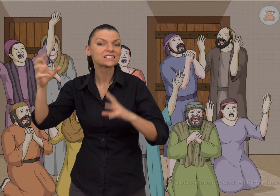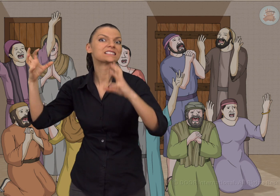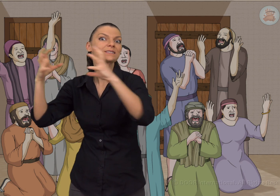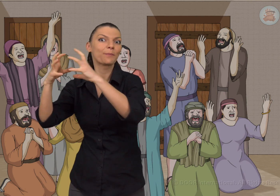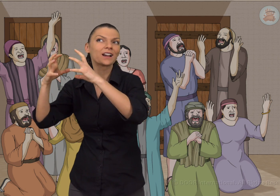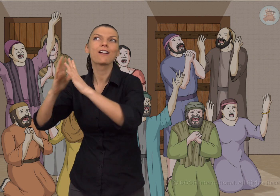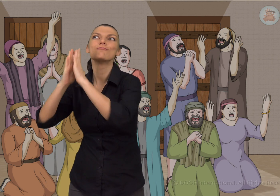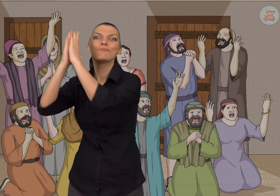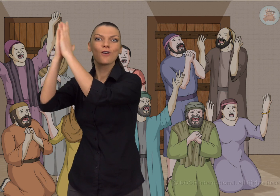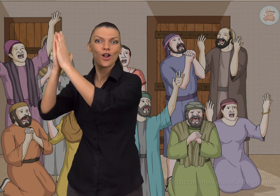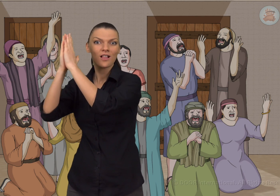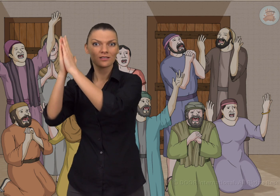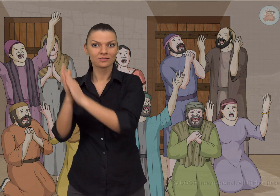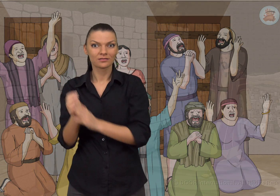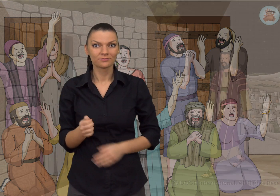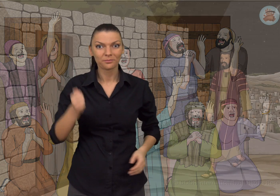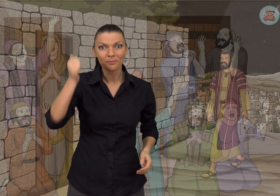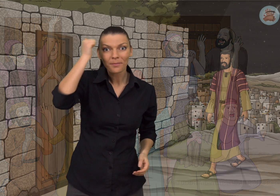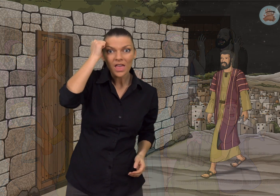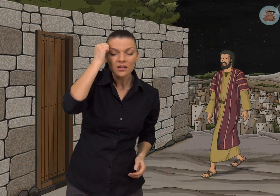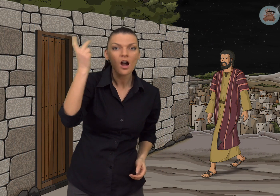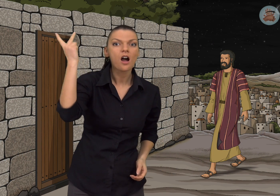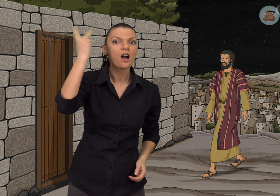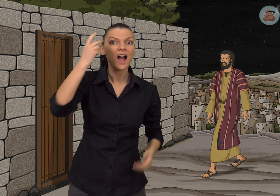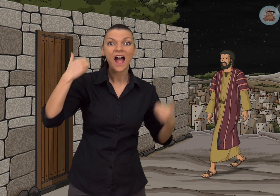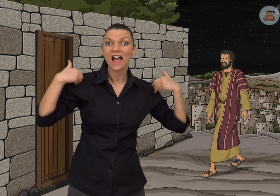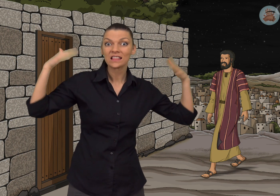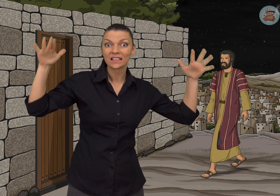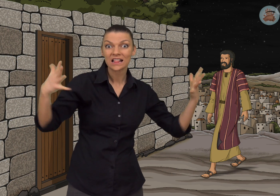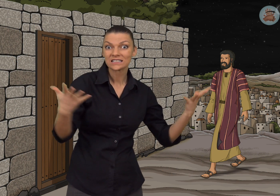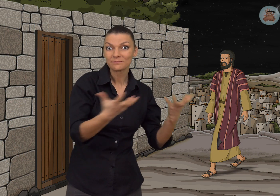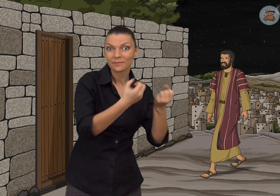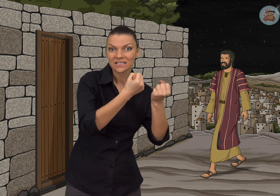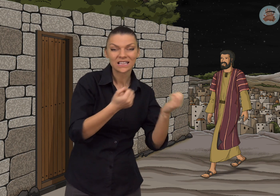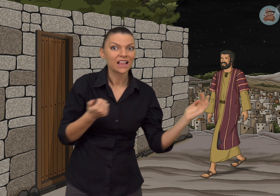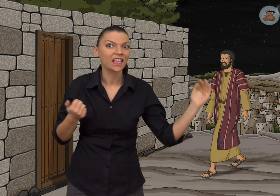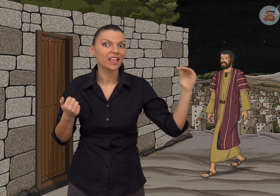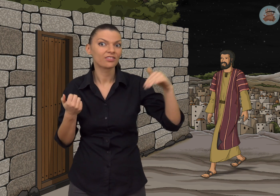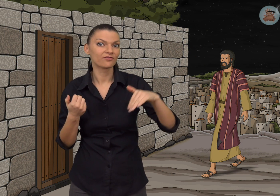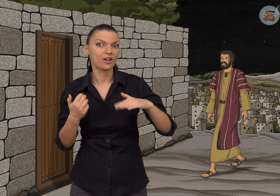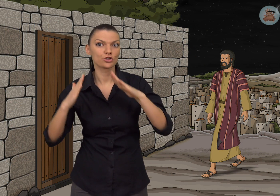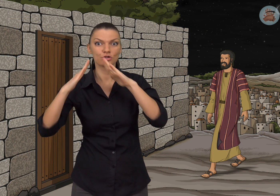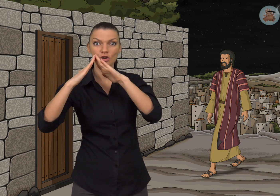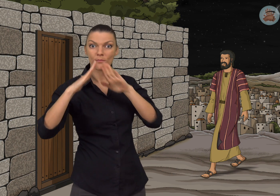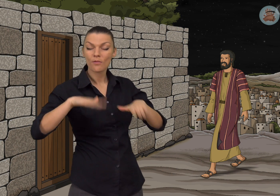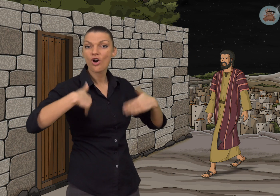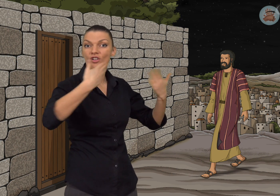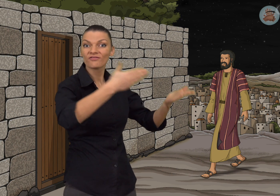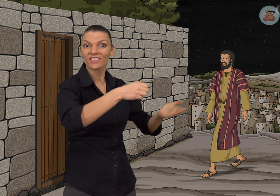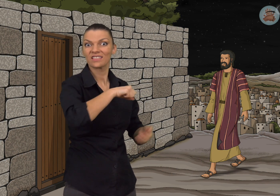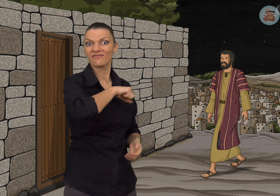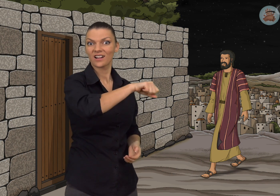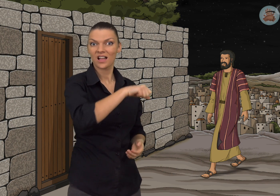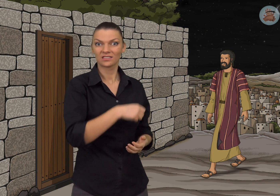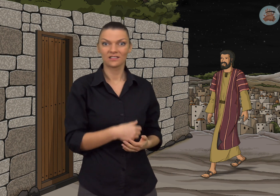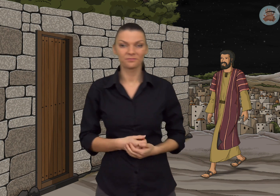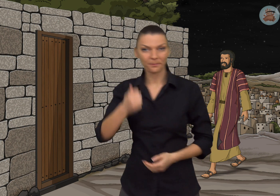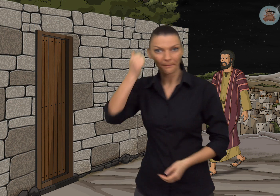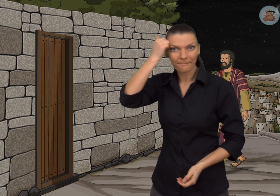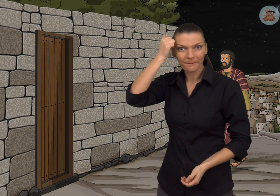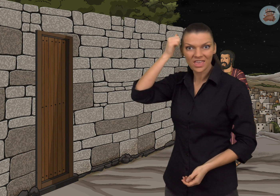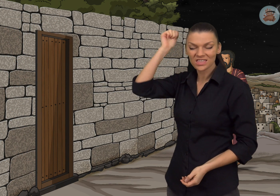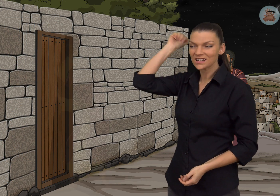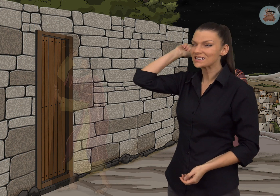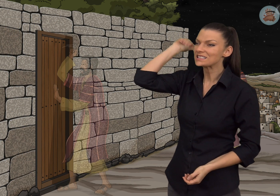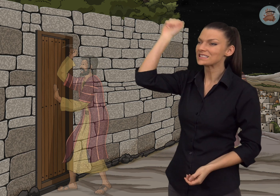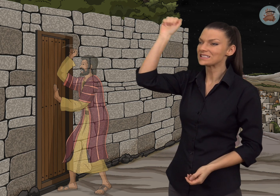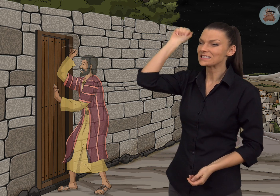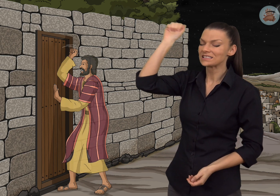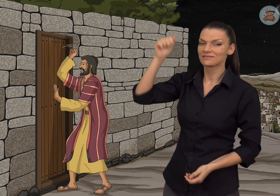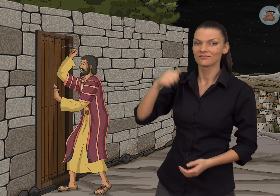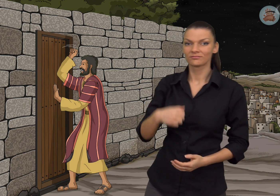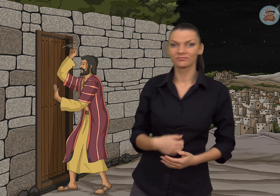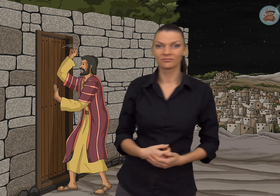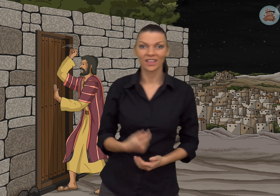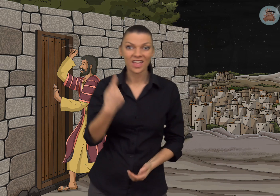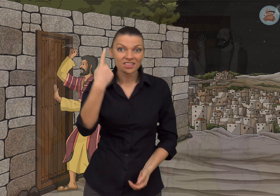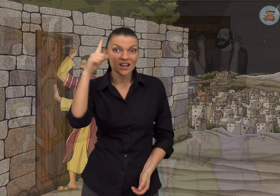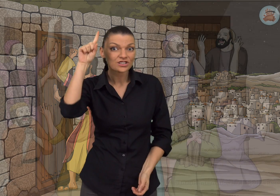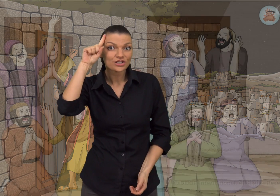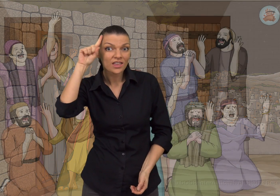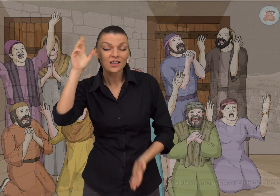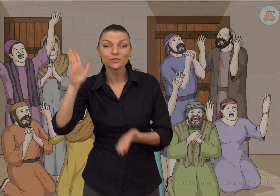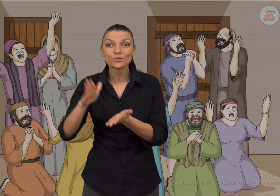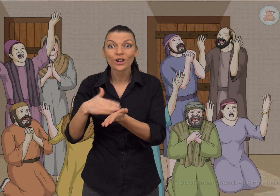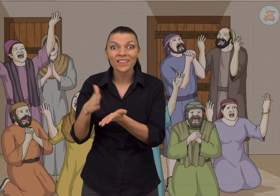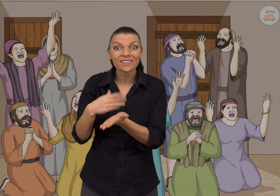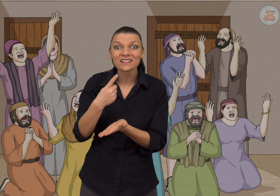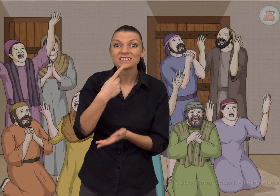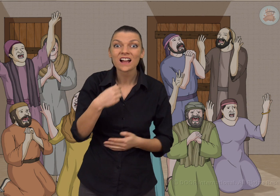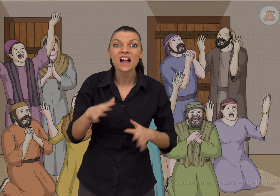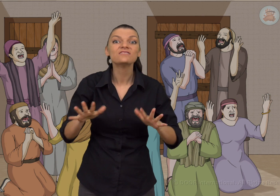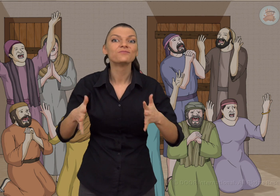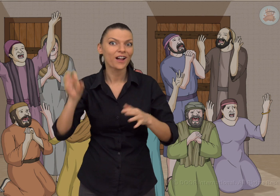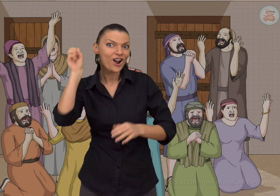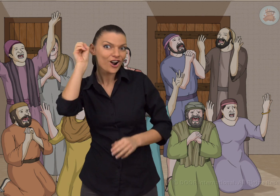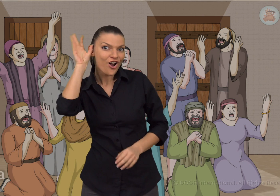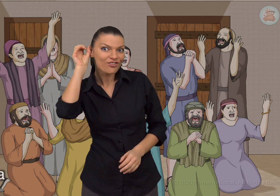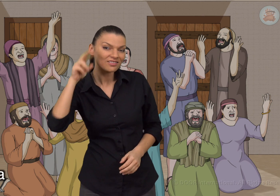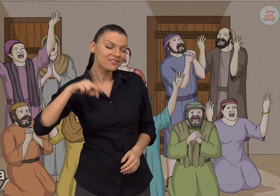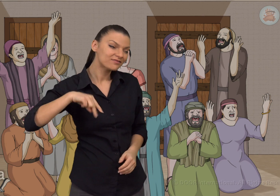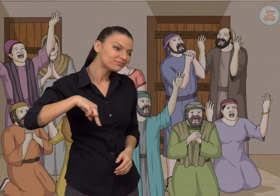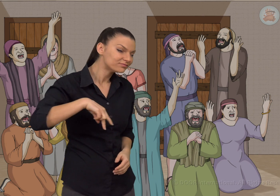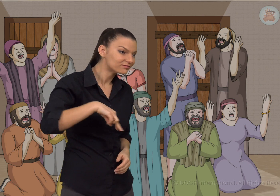He knocked at the outer gate, and a servant girl named Rhoda came to answer it.